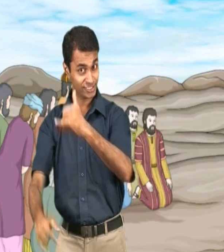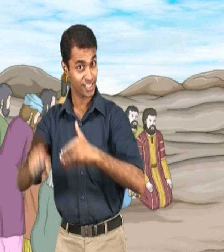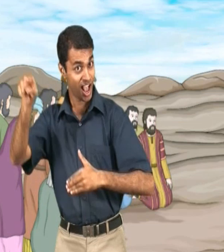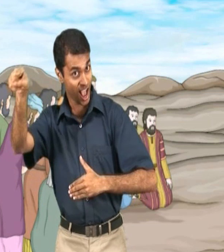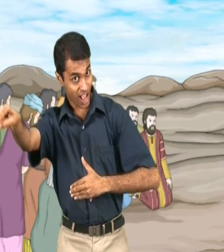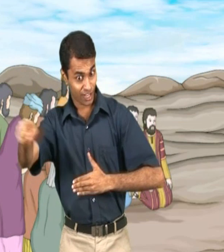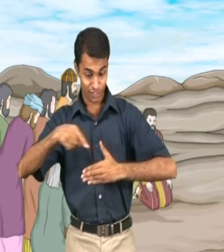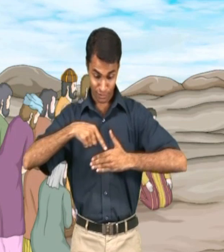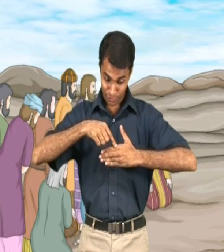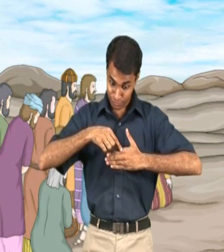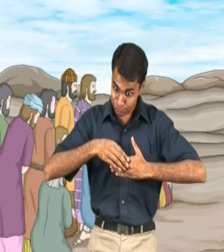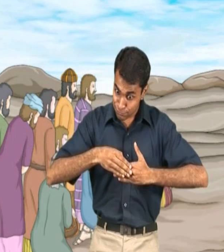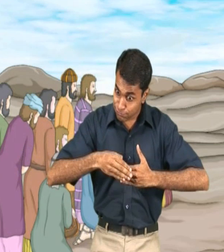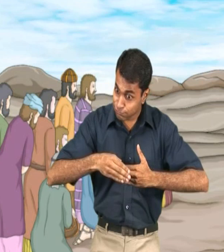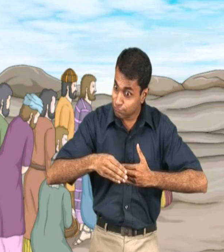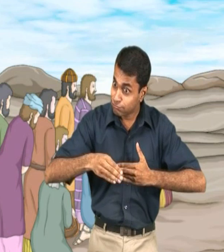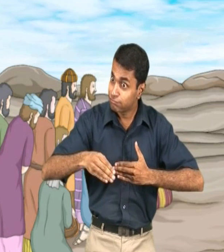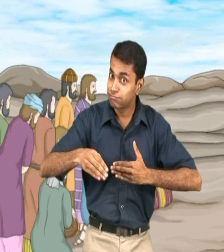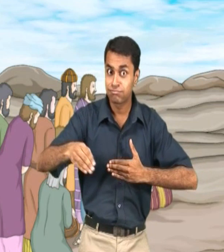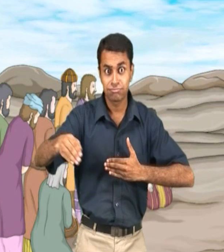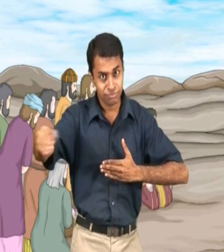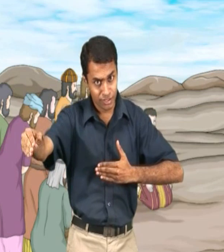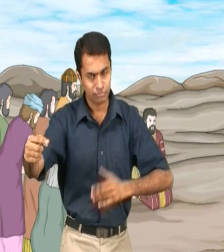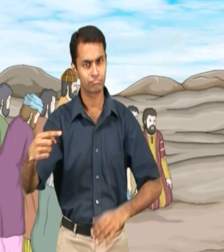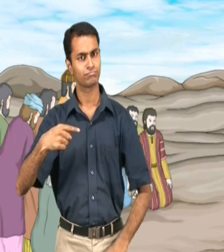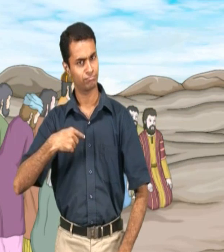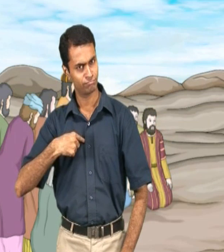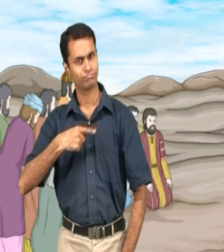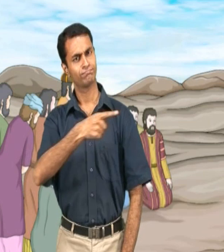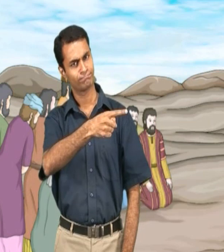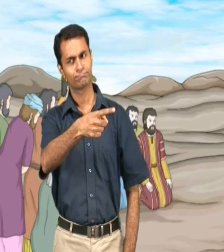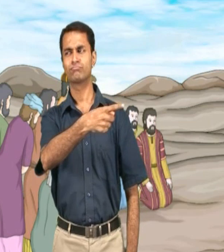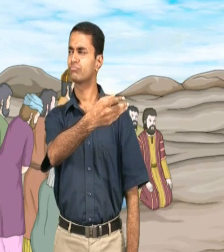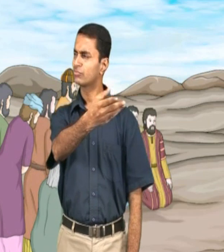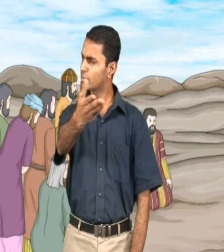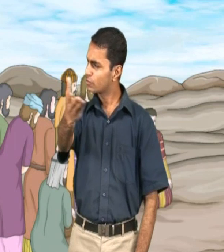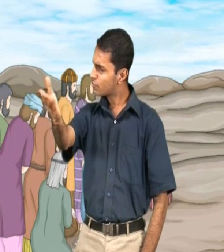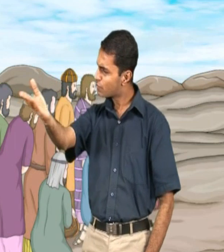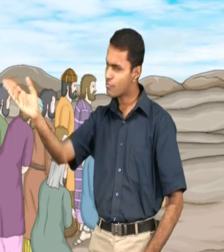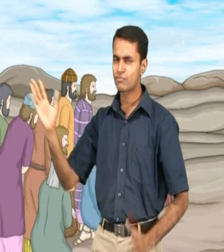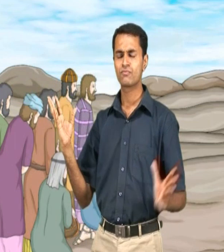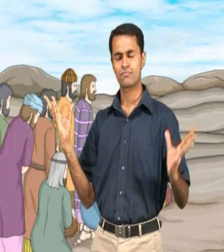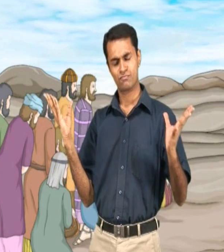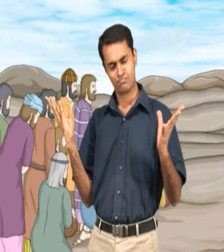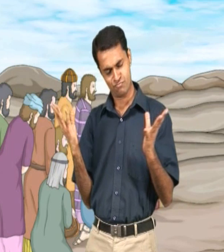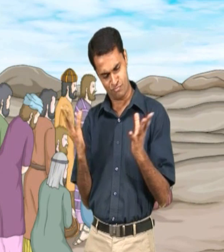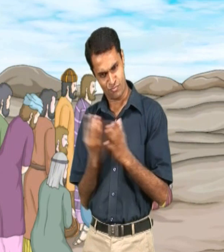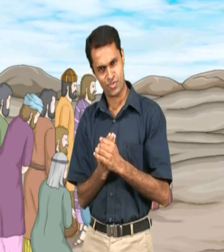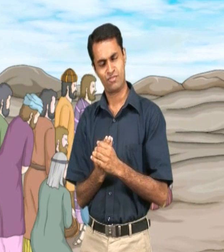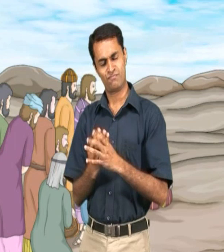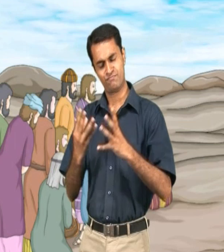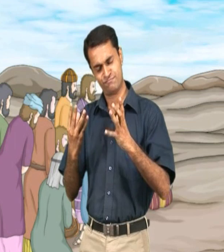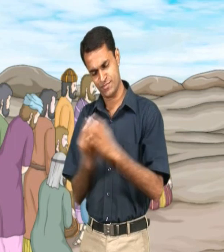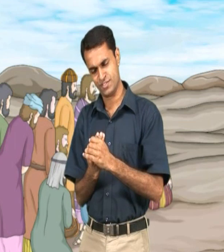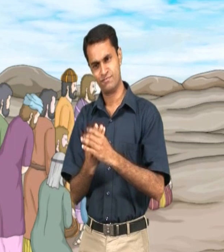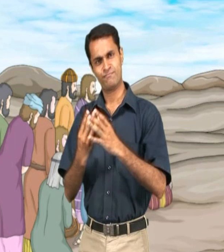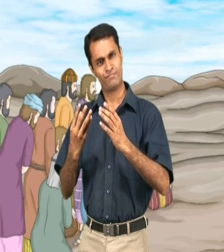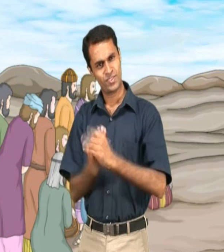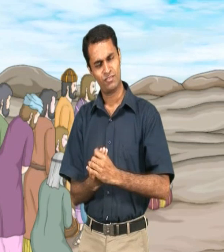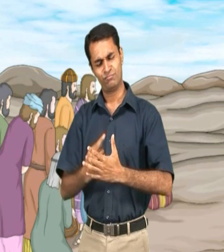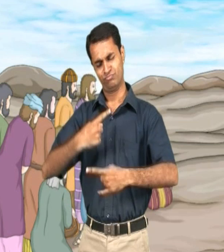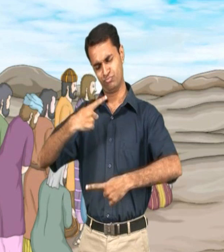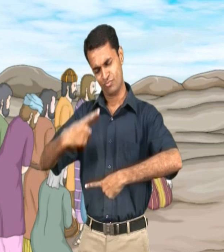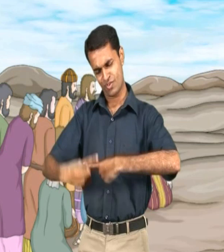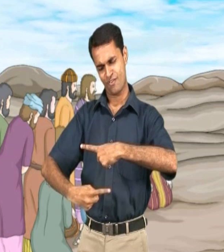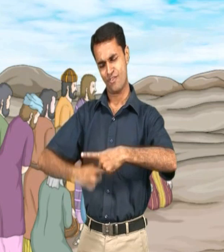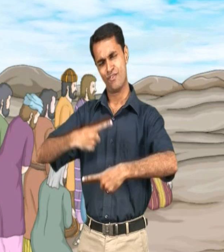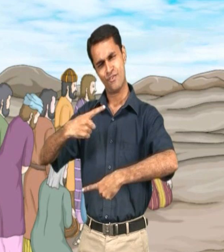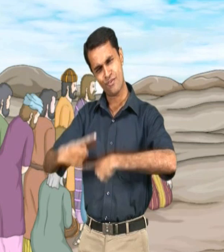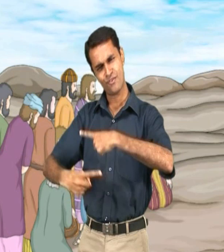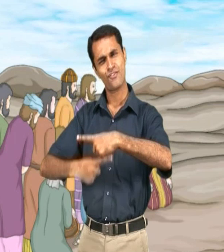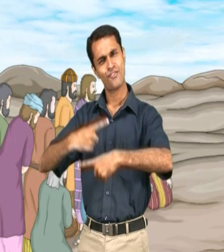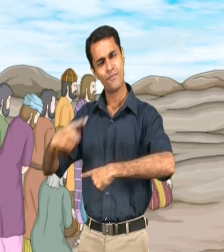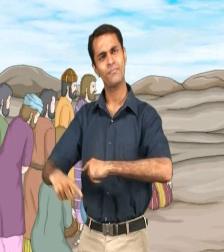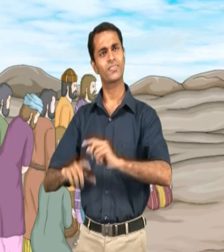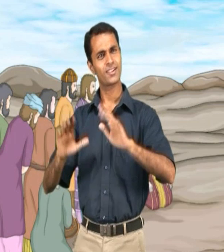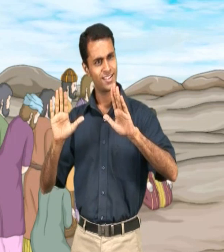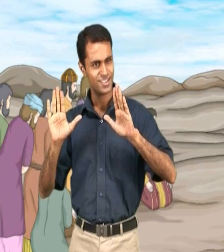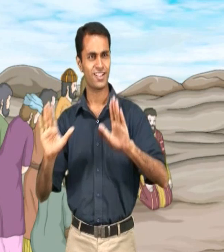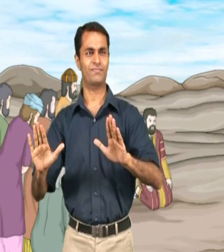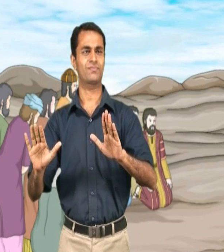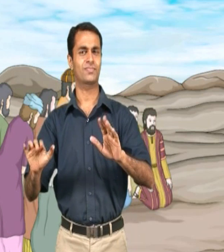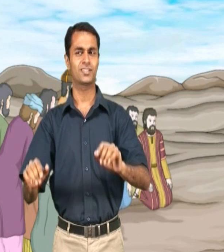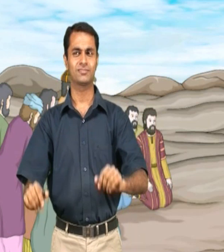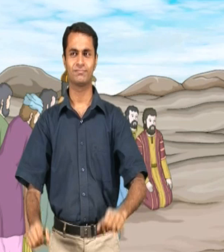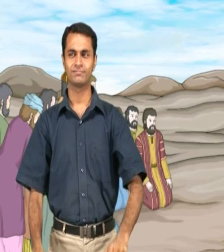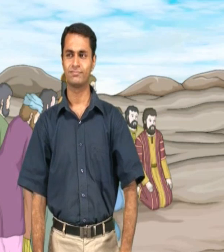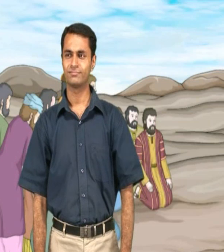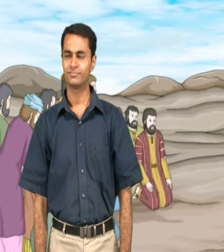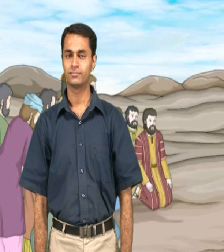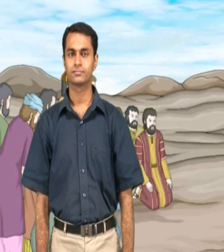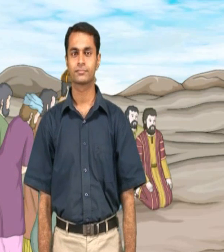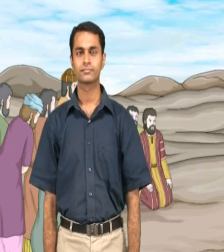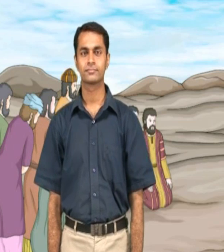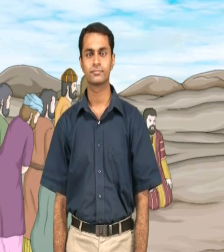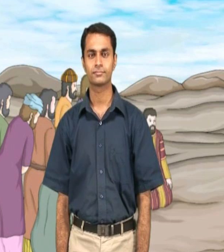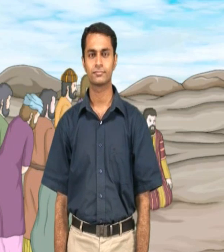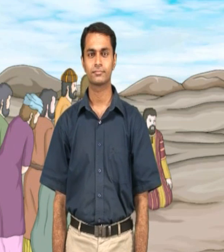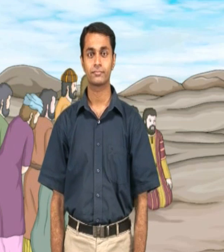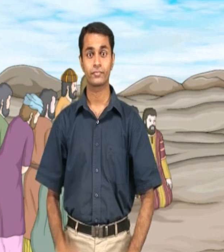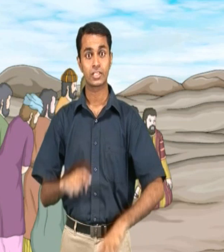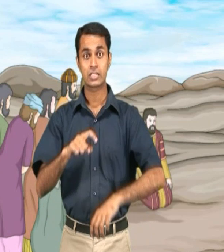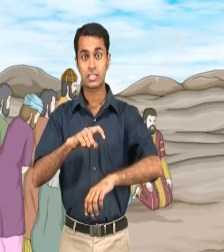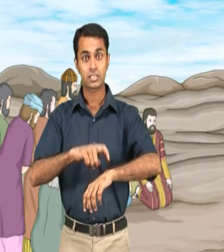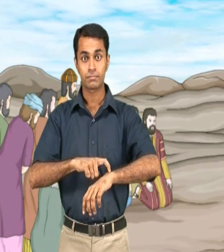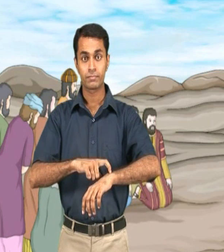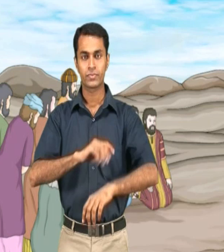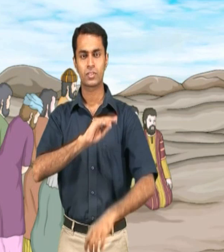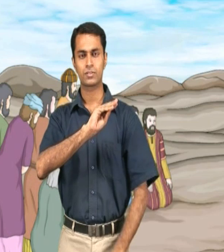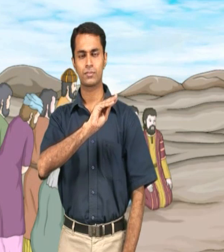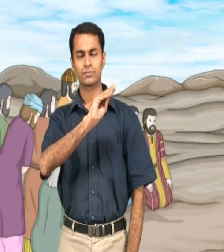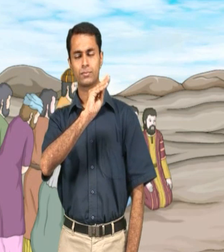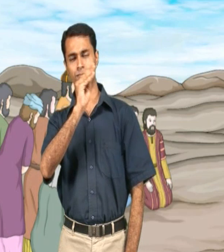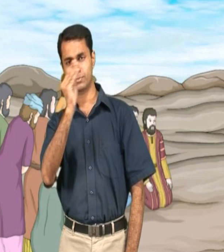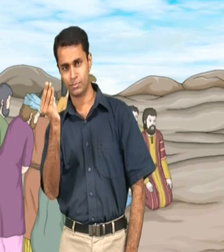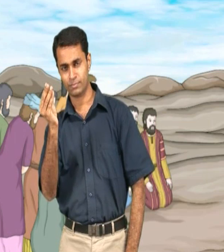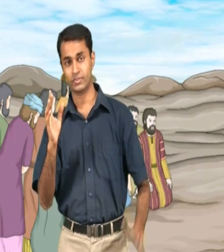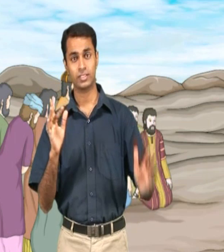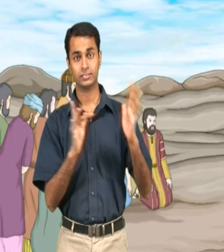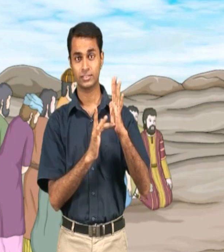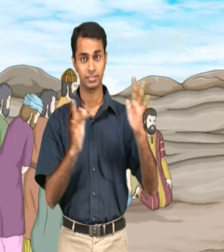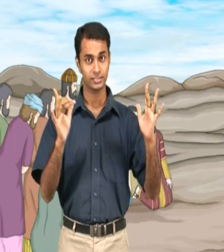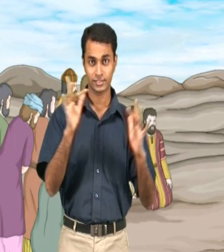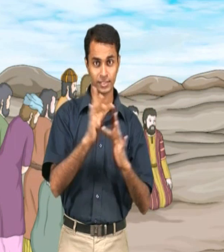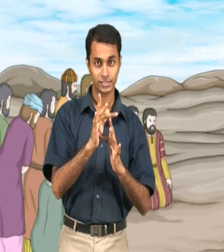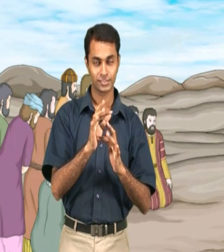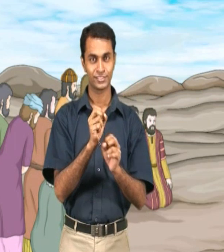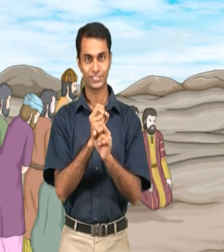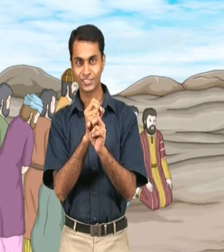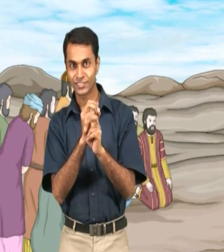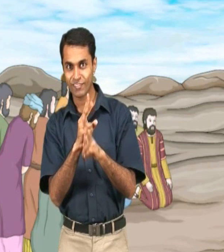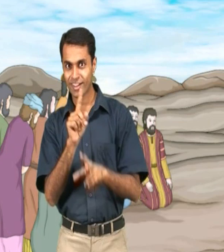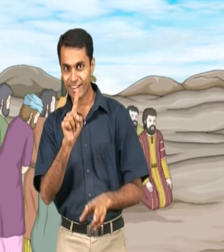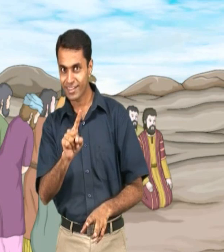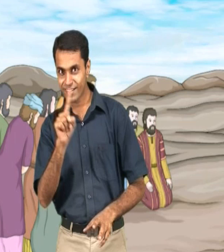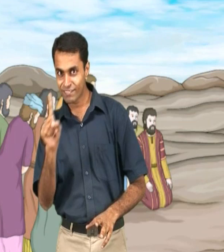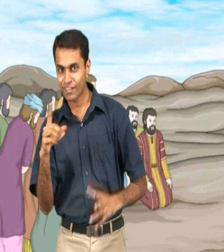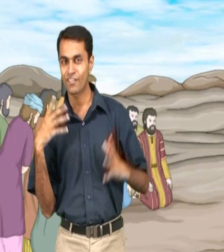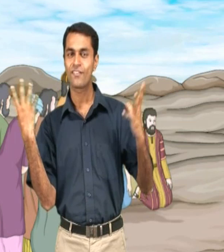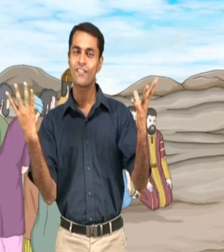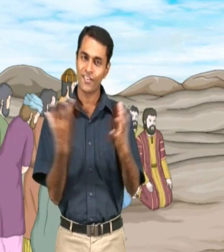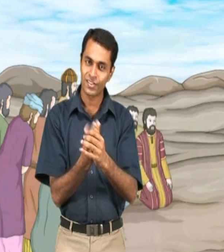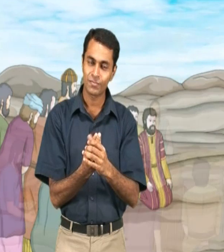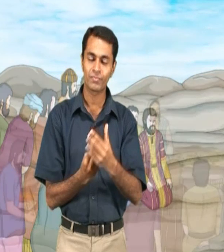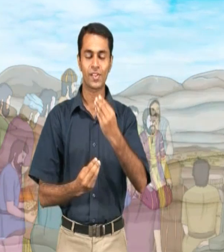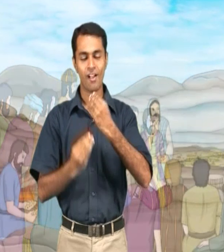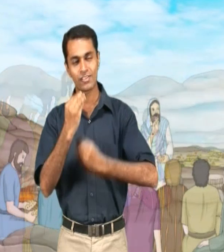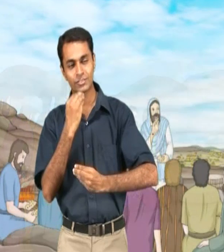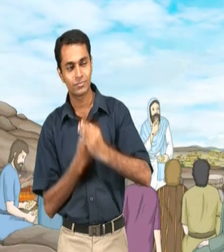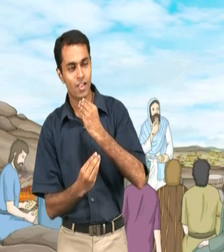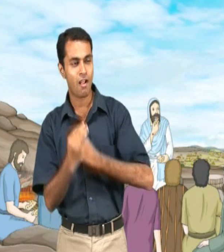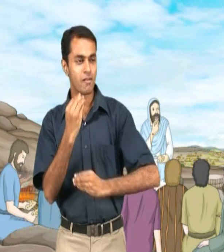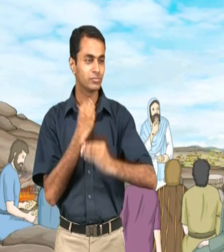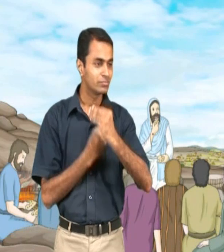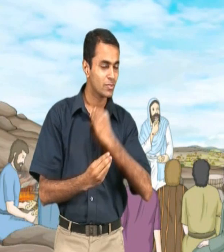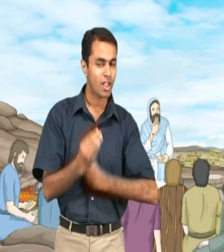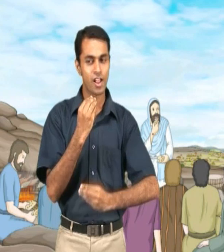And surely I am with you always, even to the end of the age.”